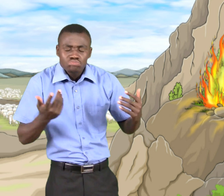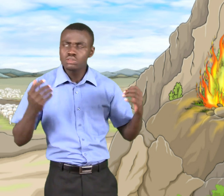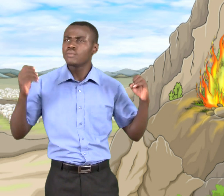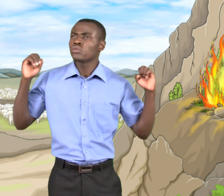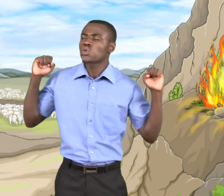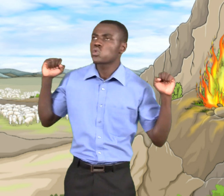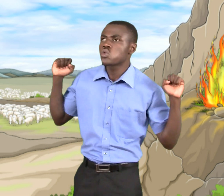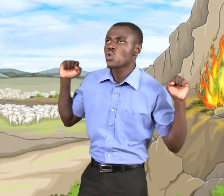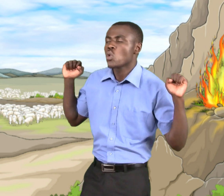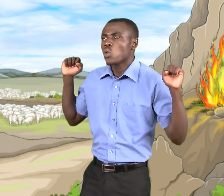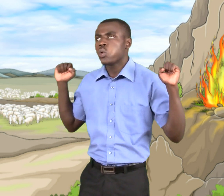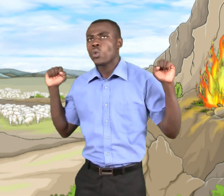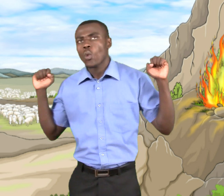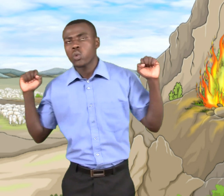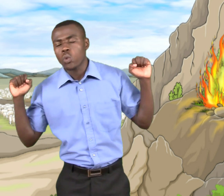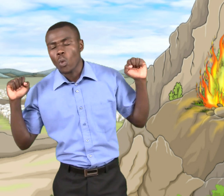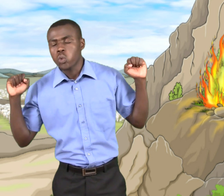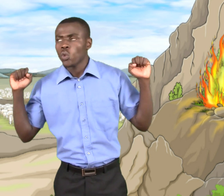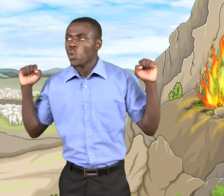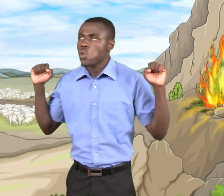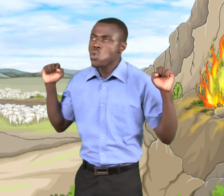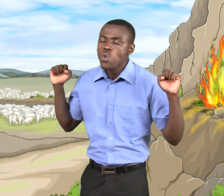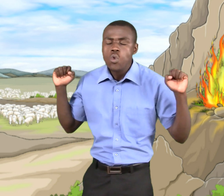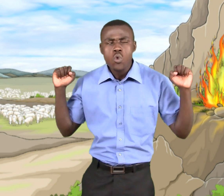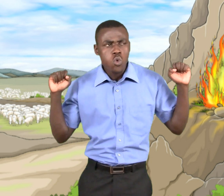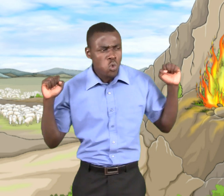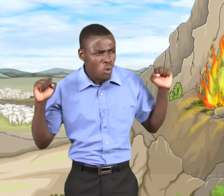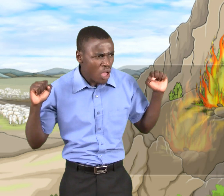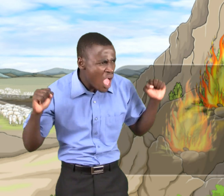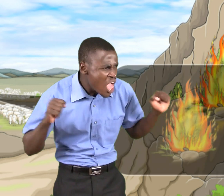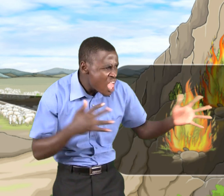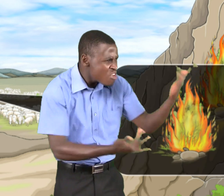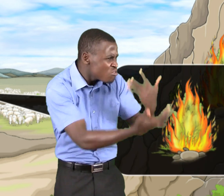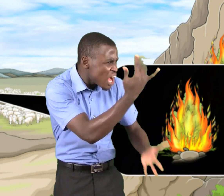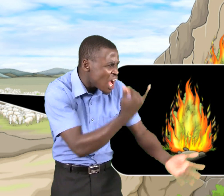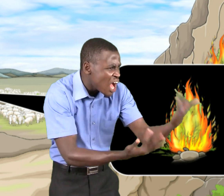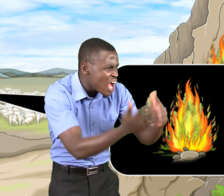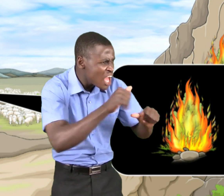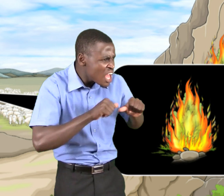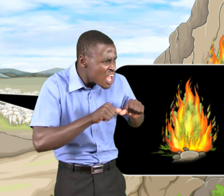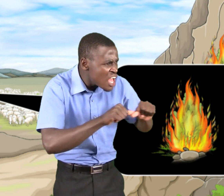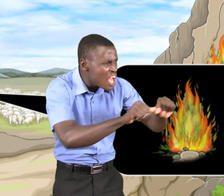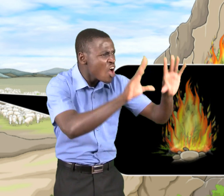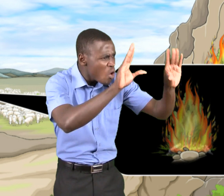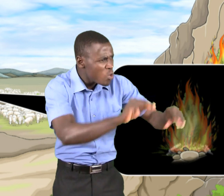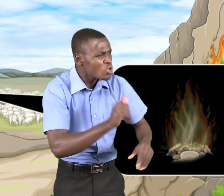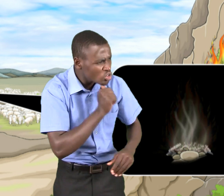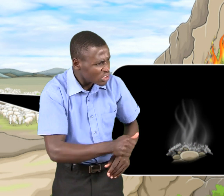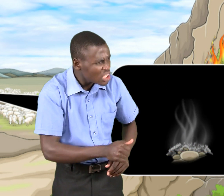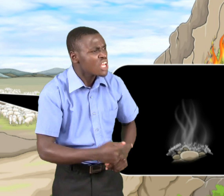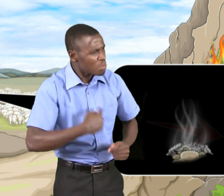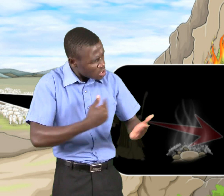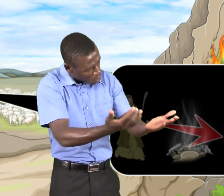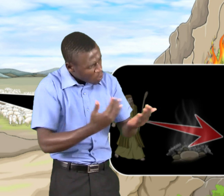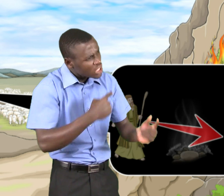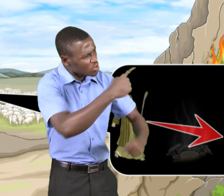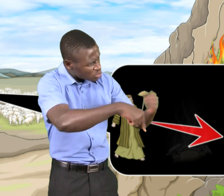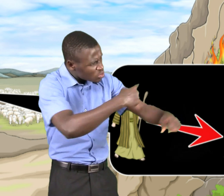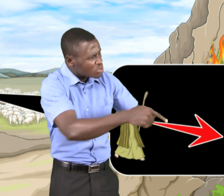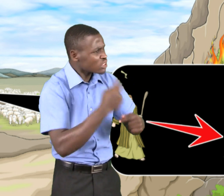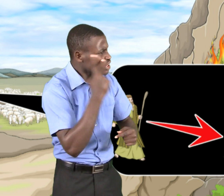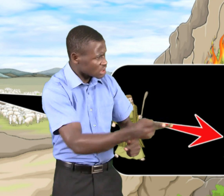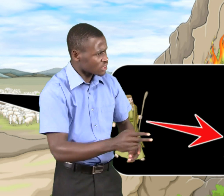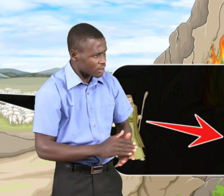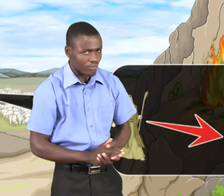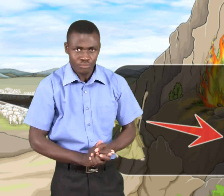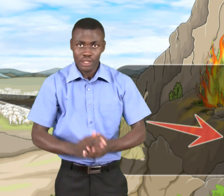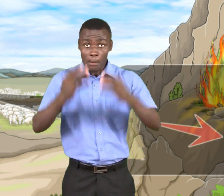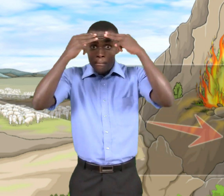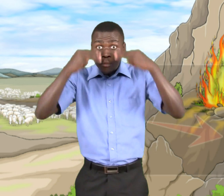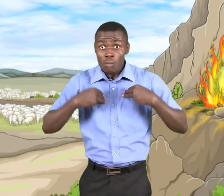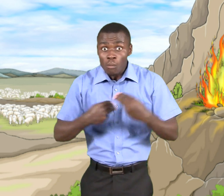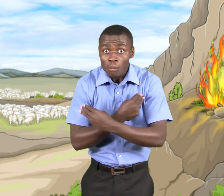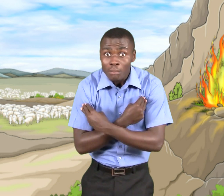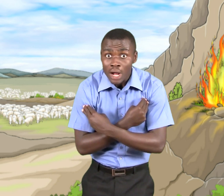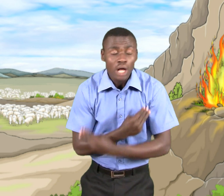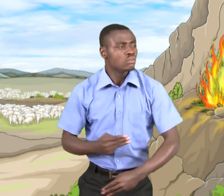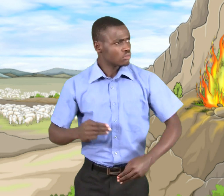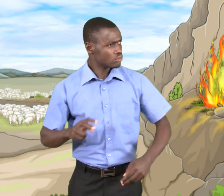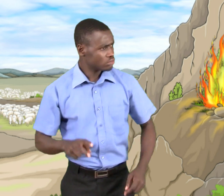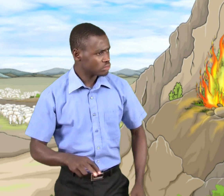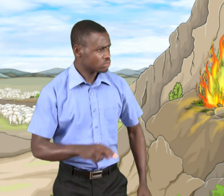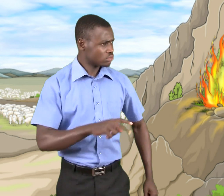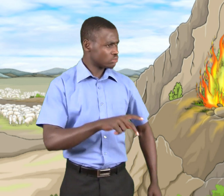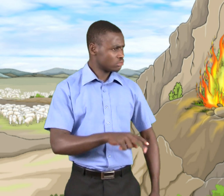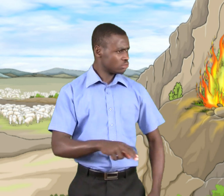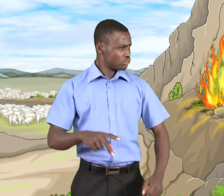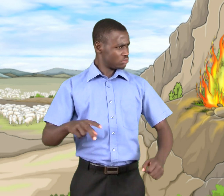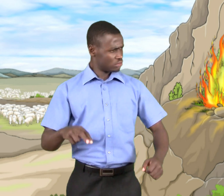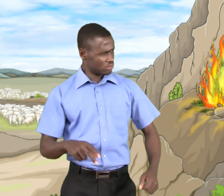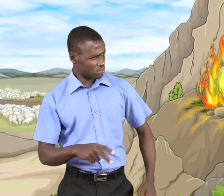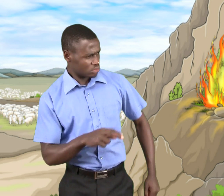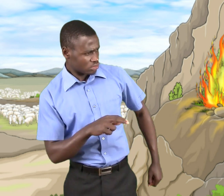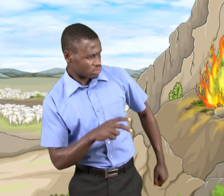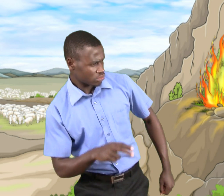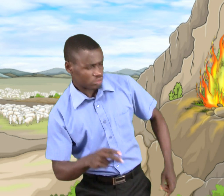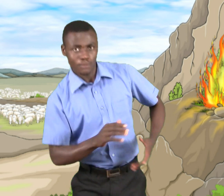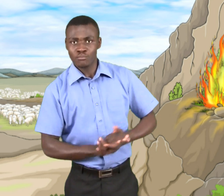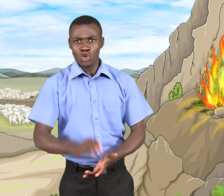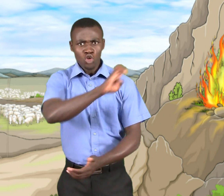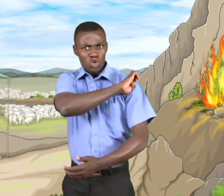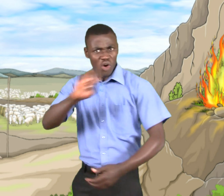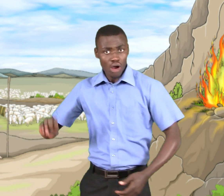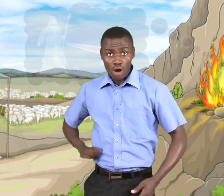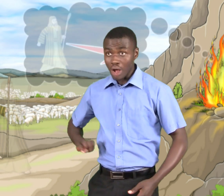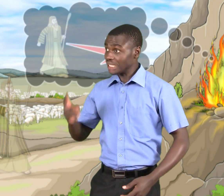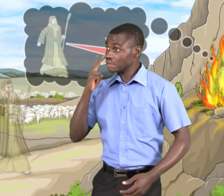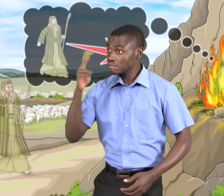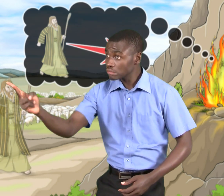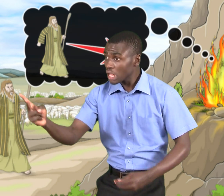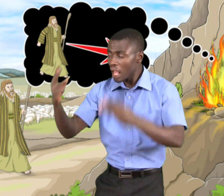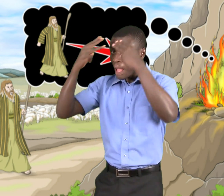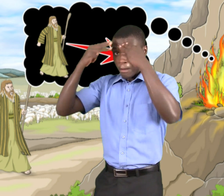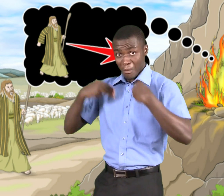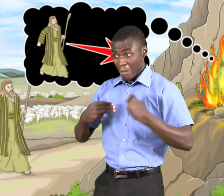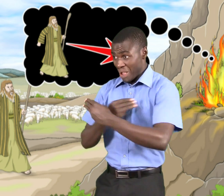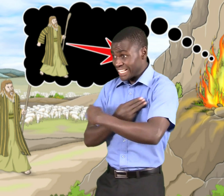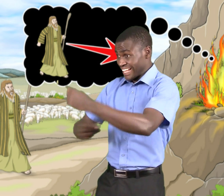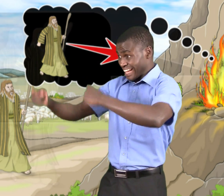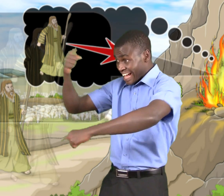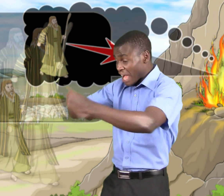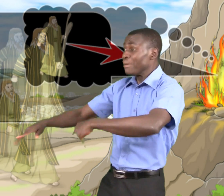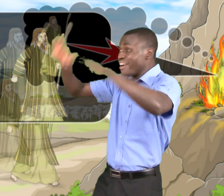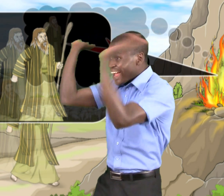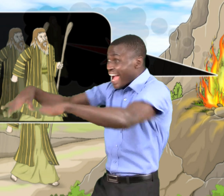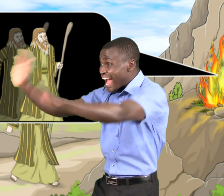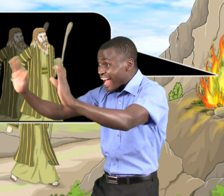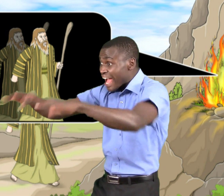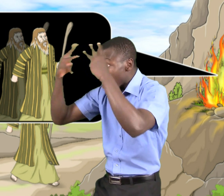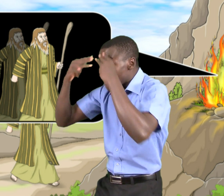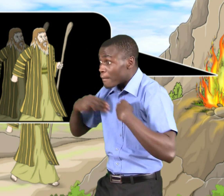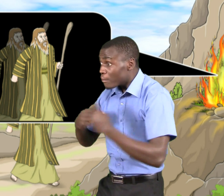So Moses thought, “I must go over and see this marvelous sight. Why is the bush not burning up?”